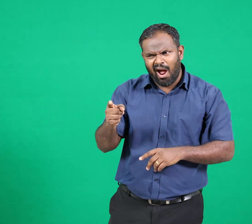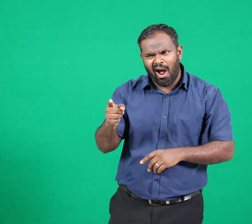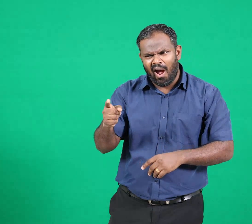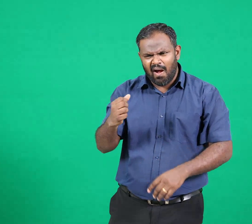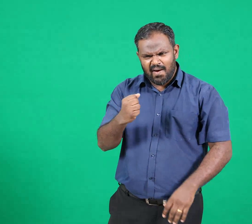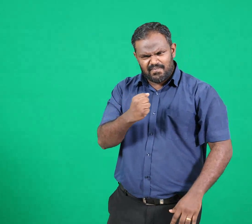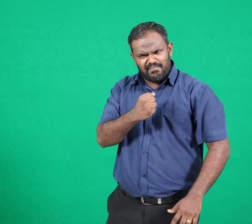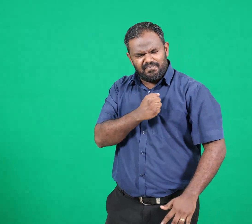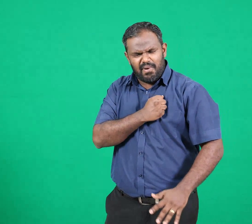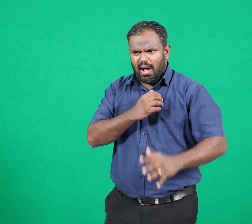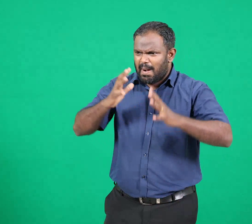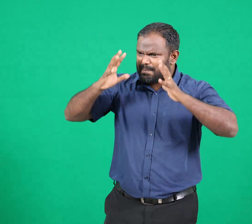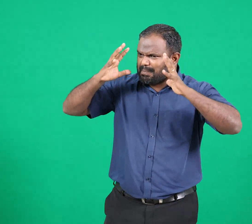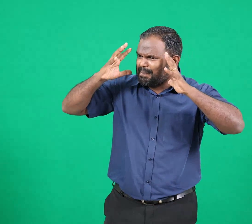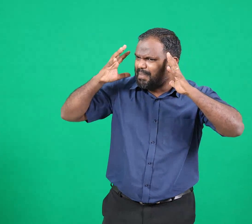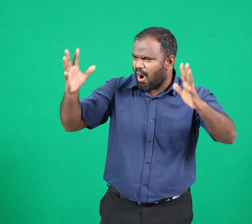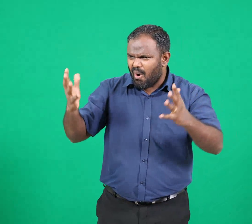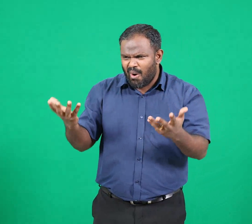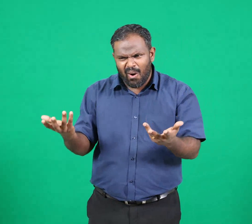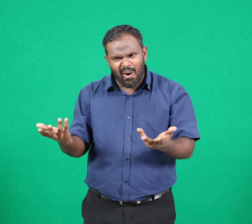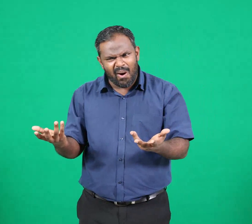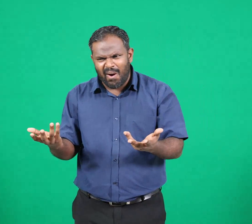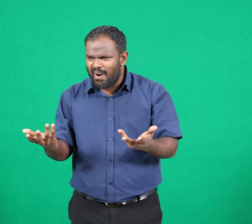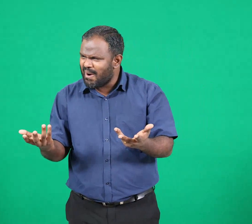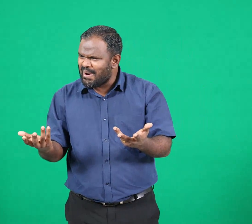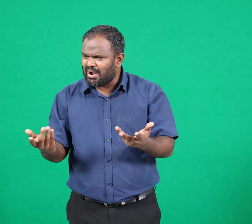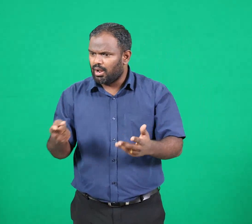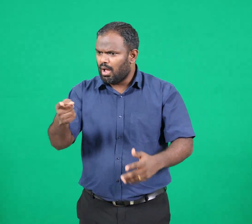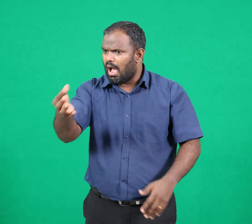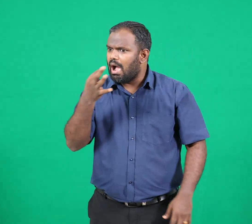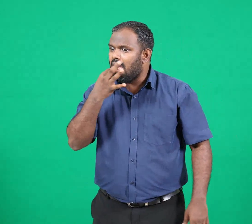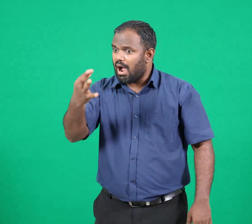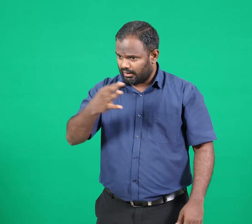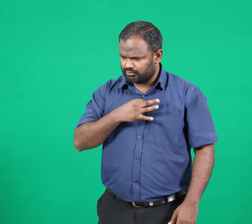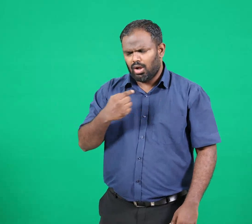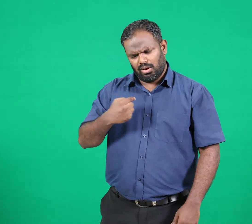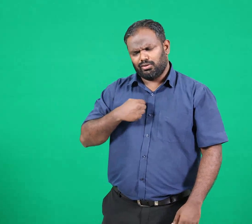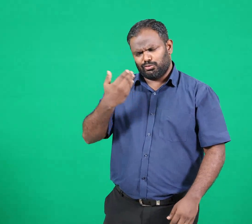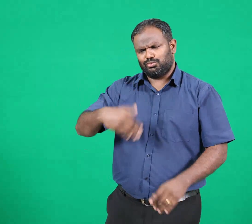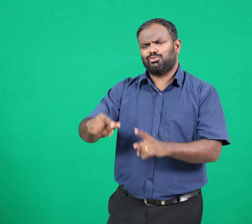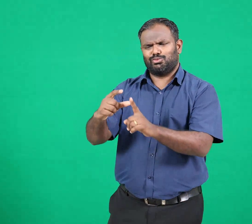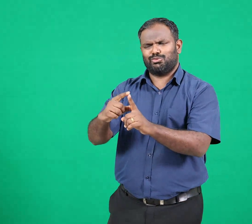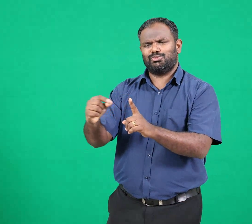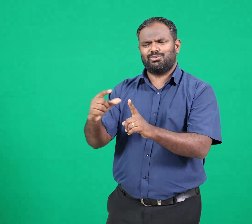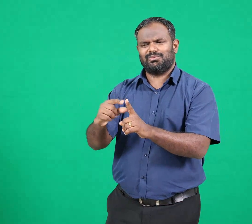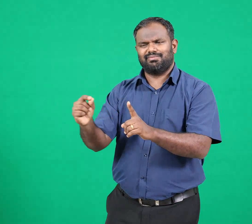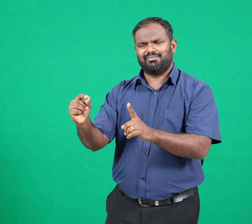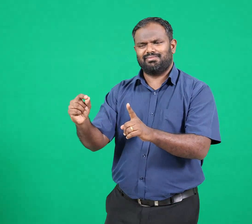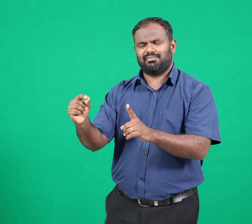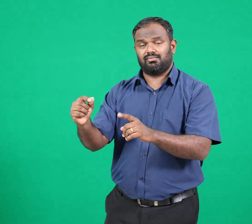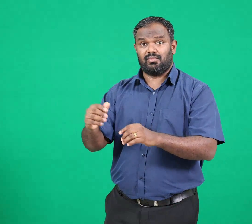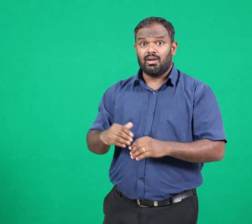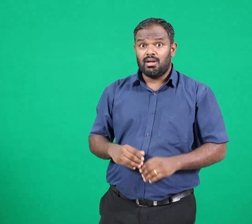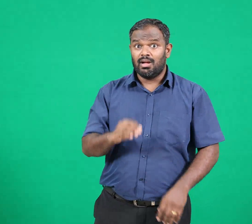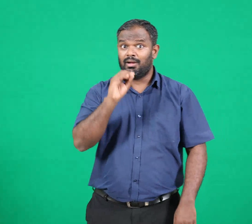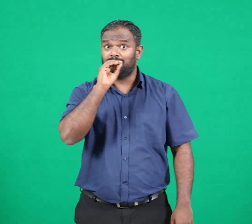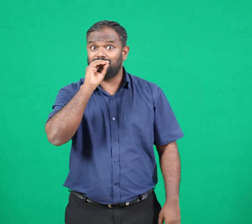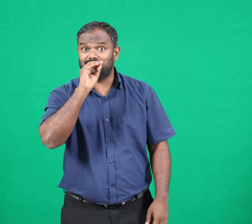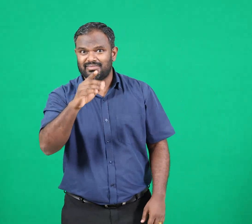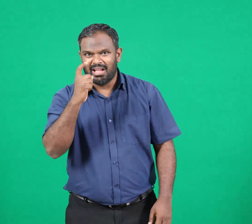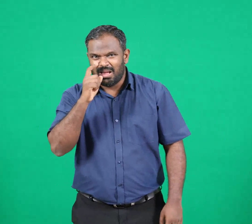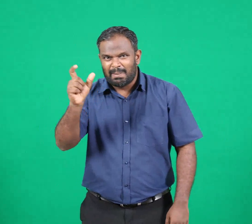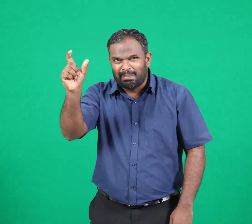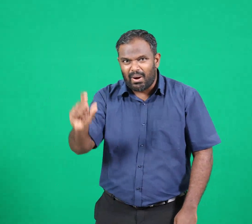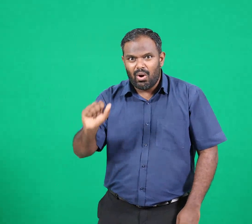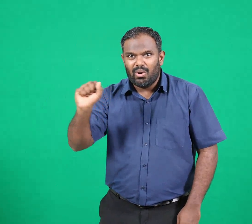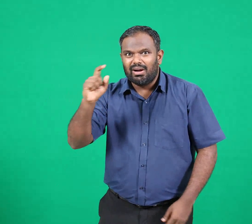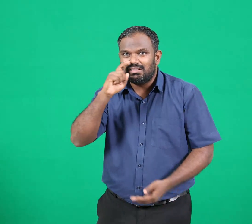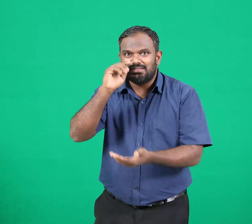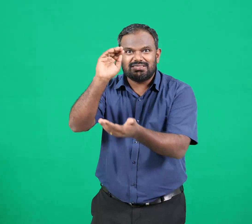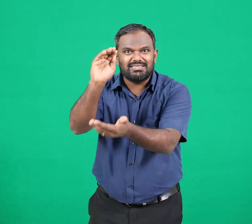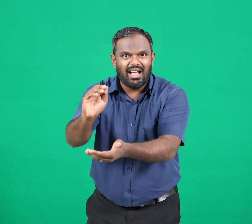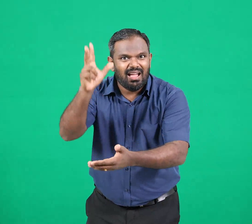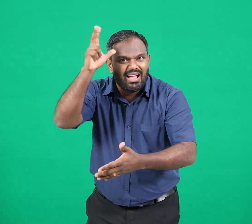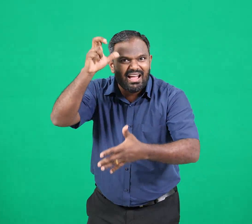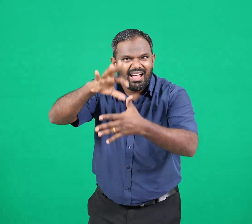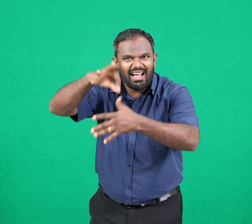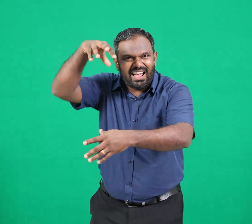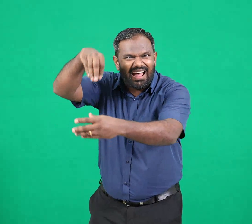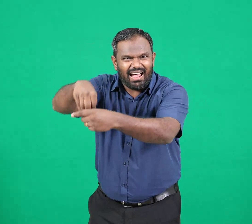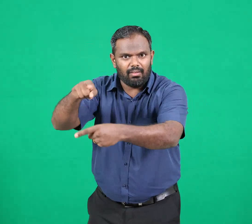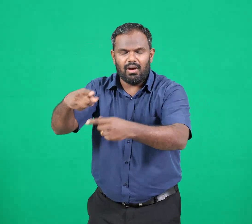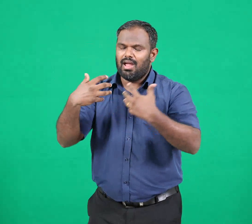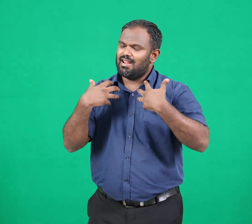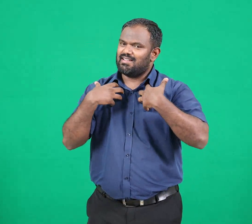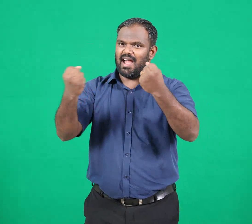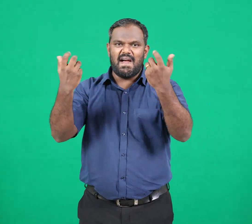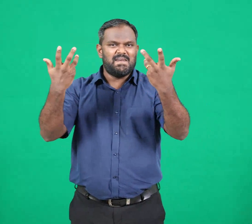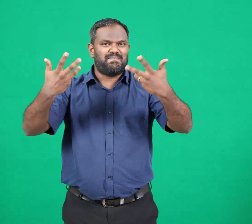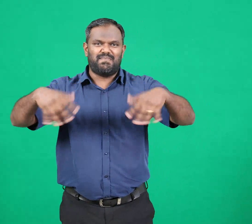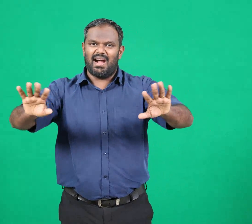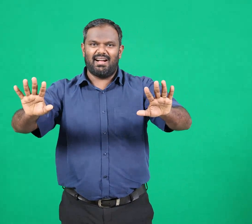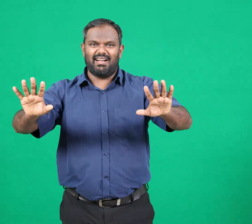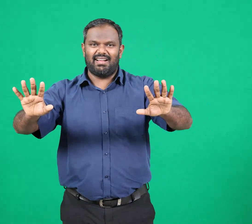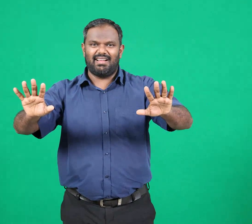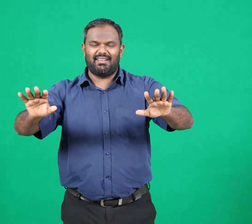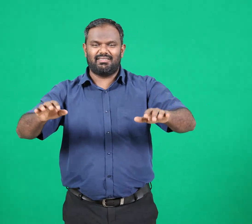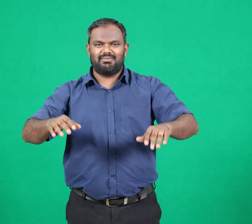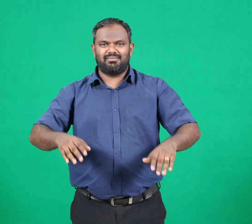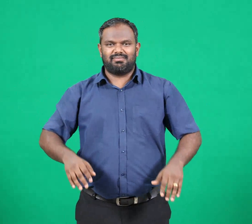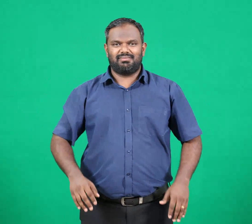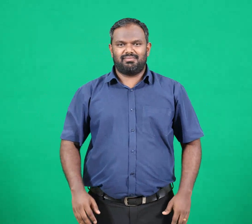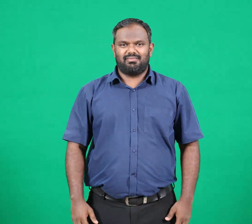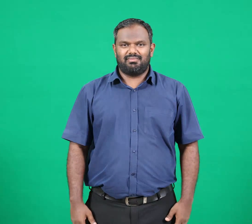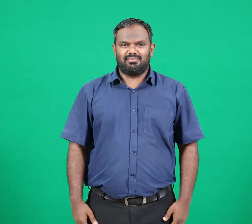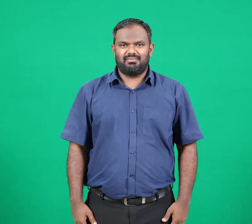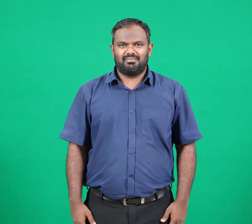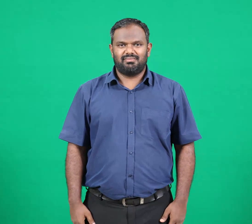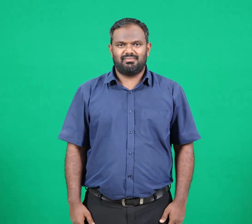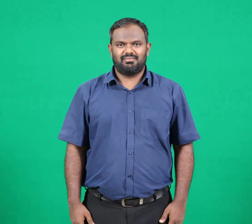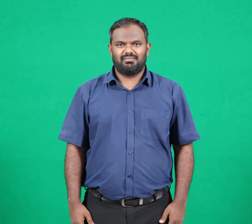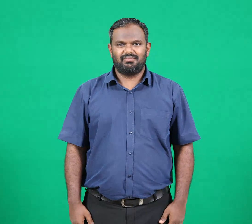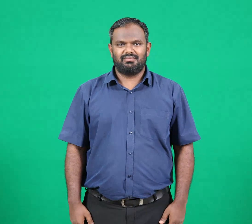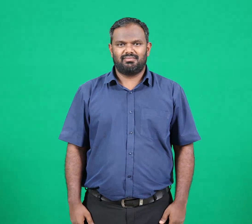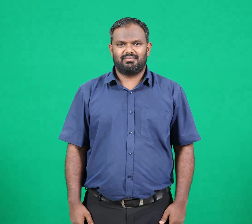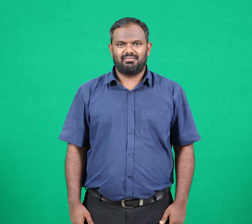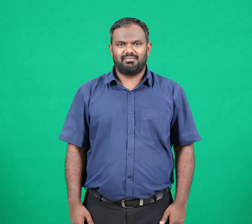Let it be done for you as you desire." And her daughter was healed from that very hour.